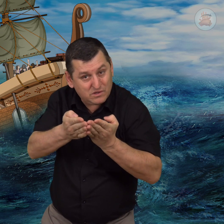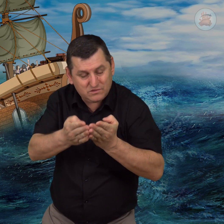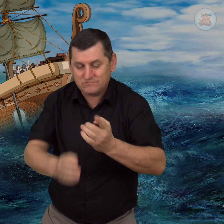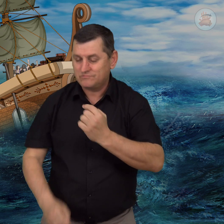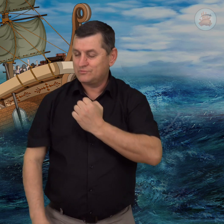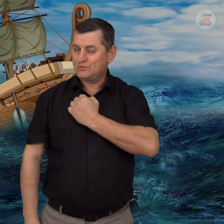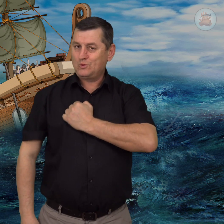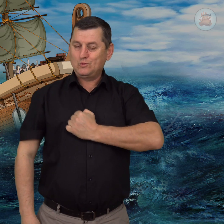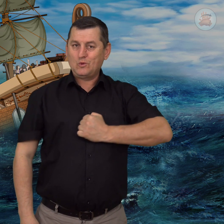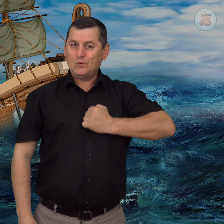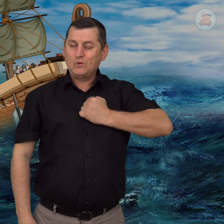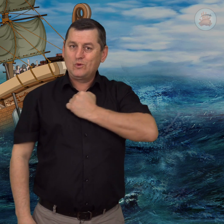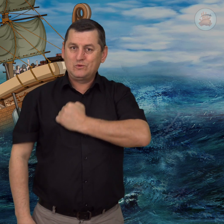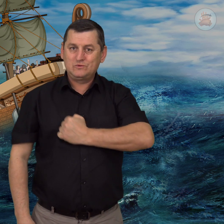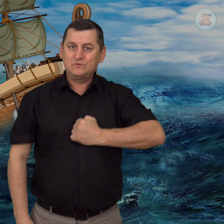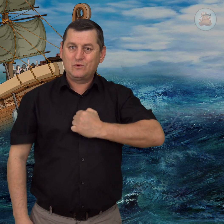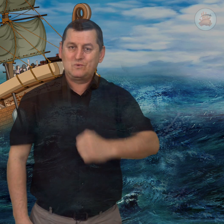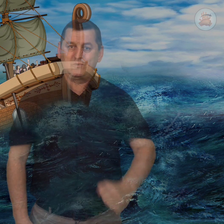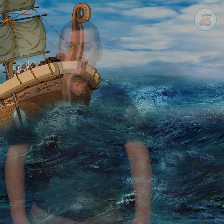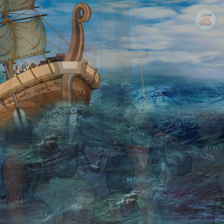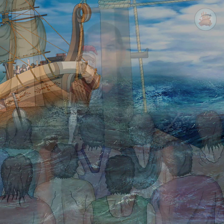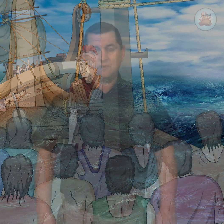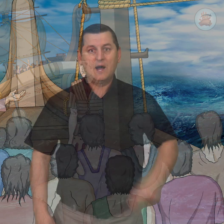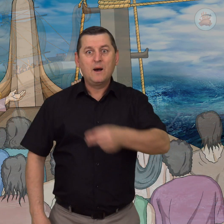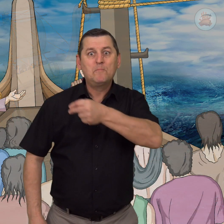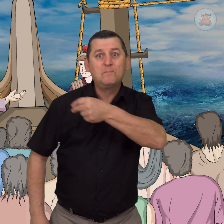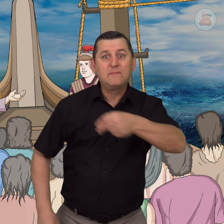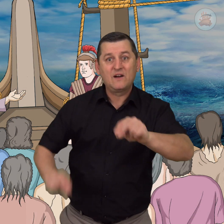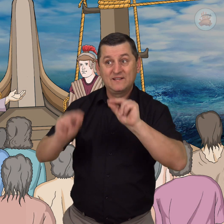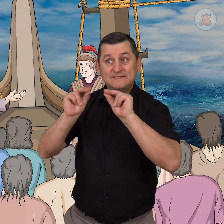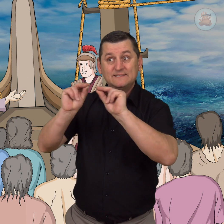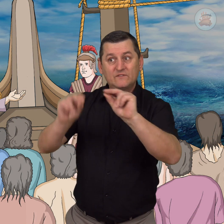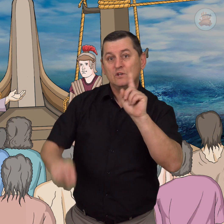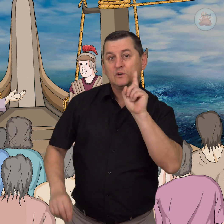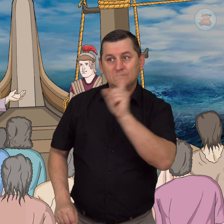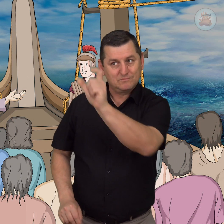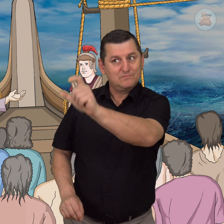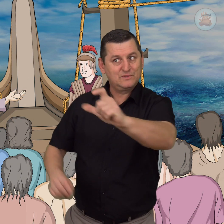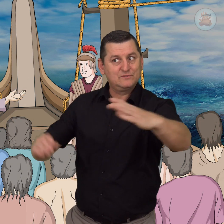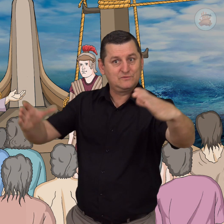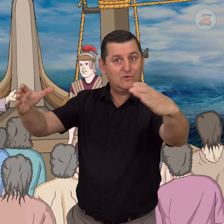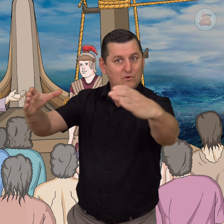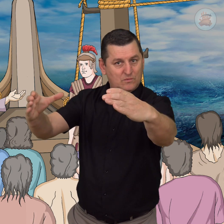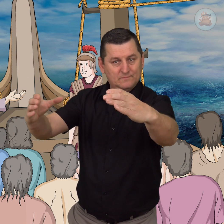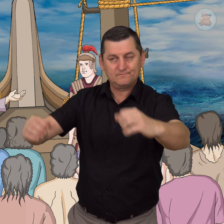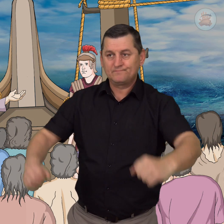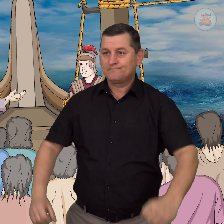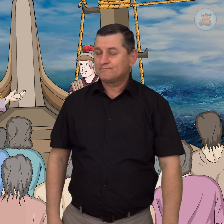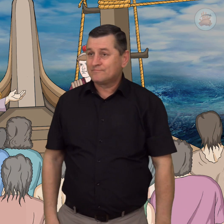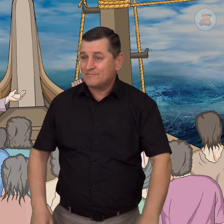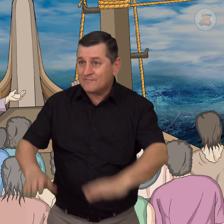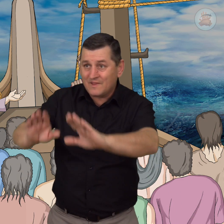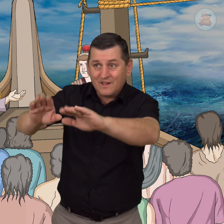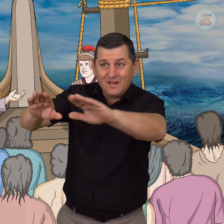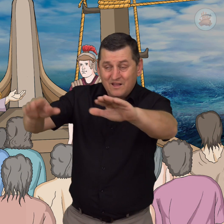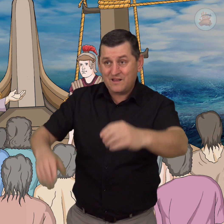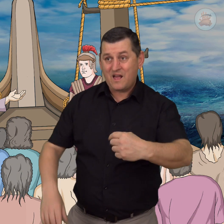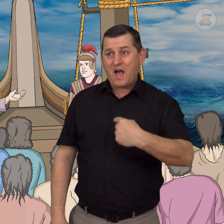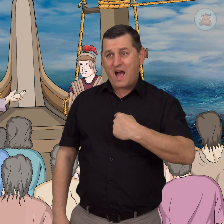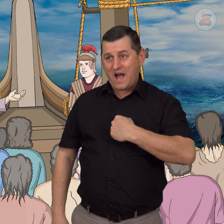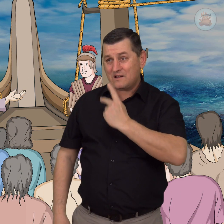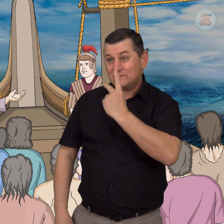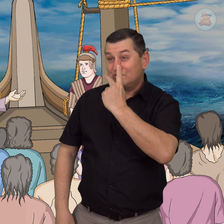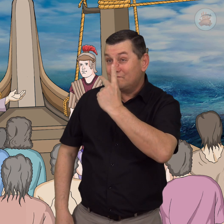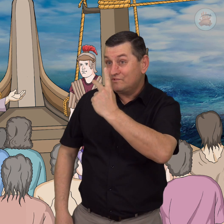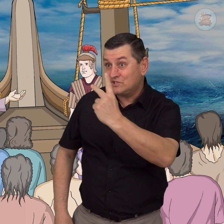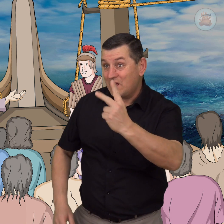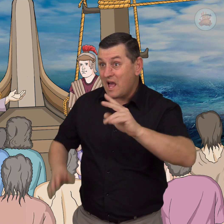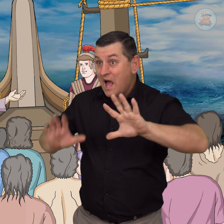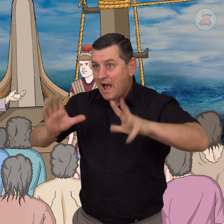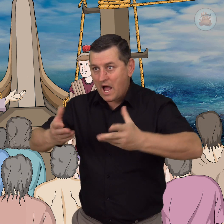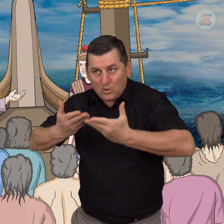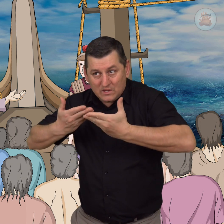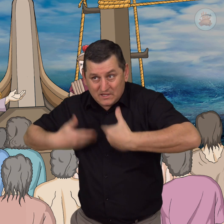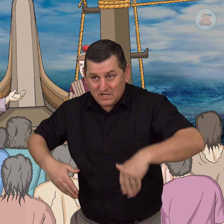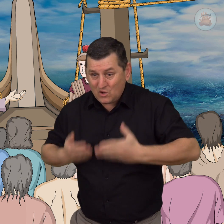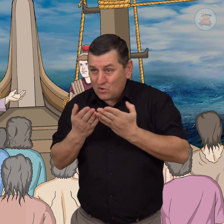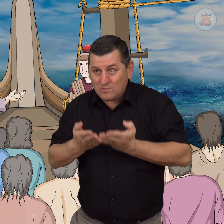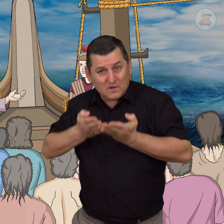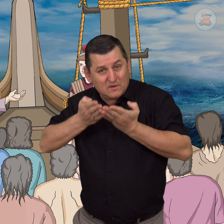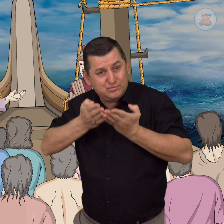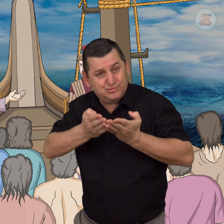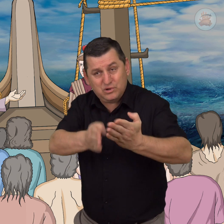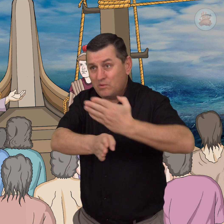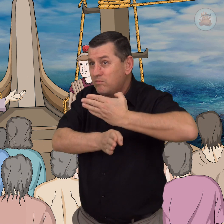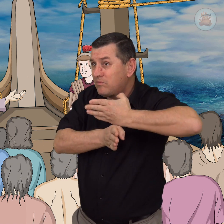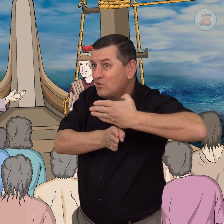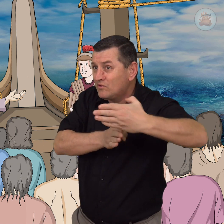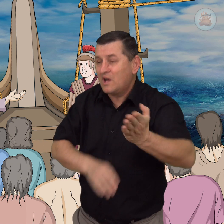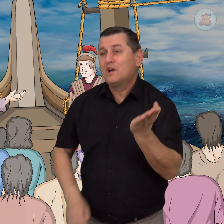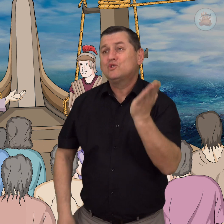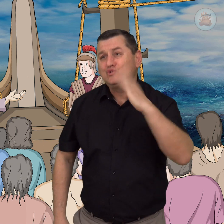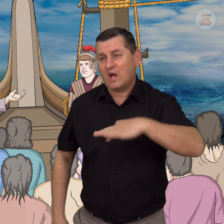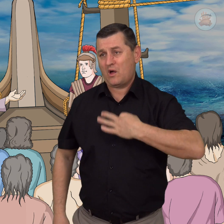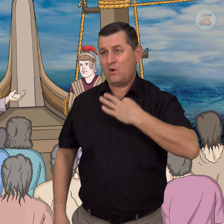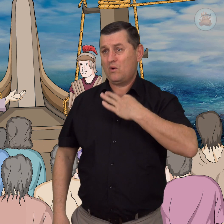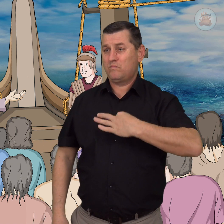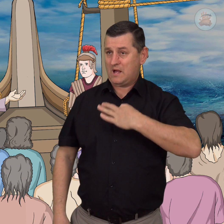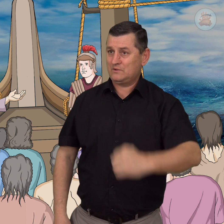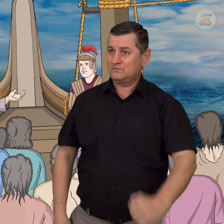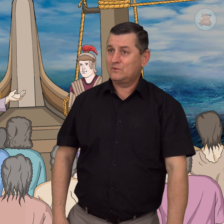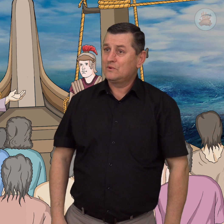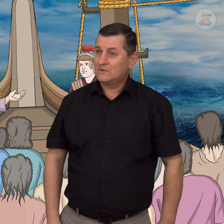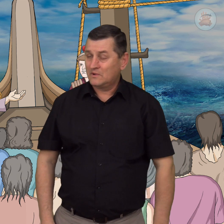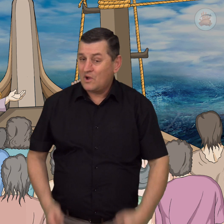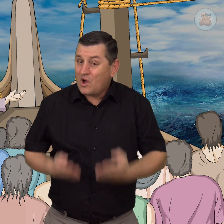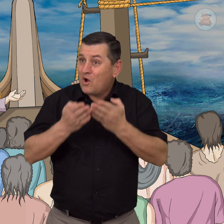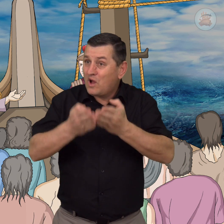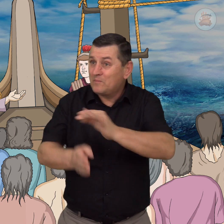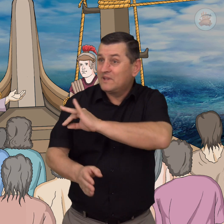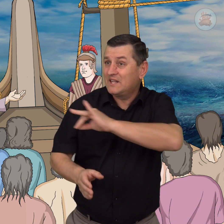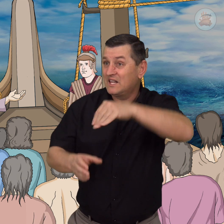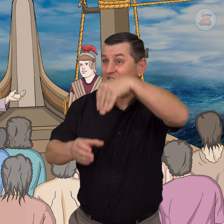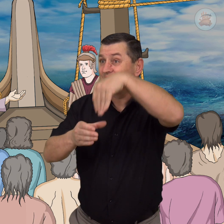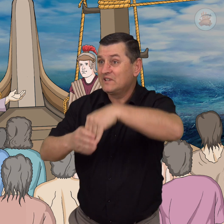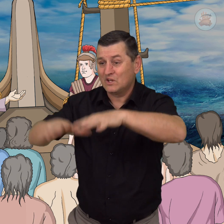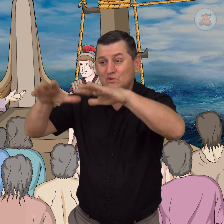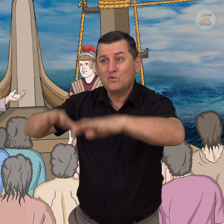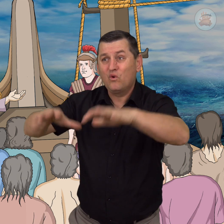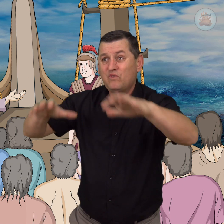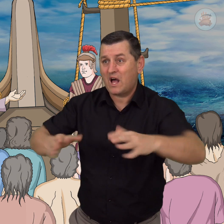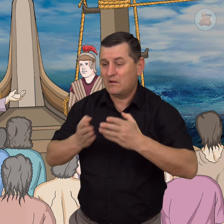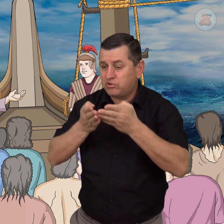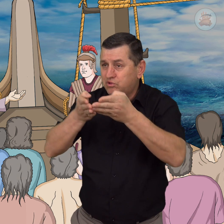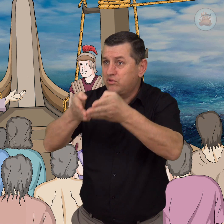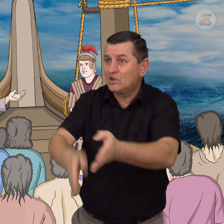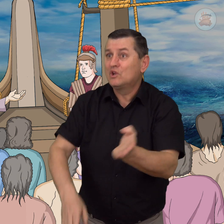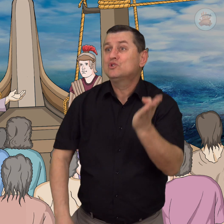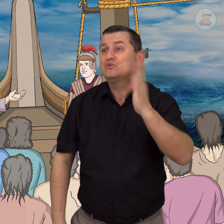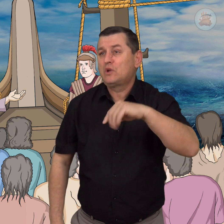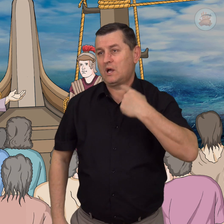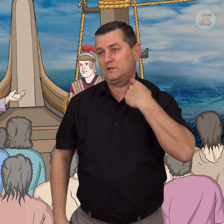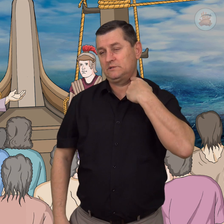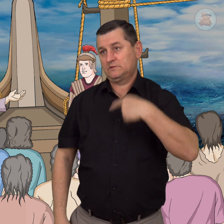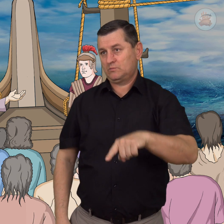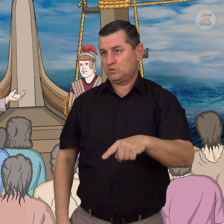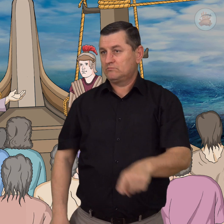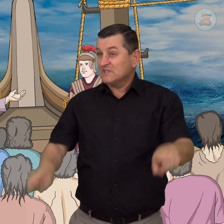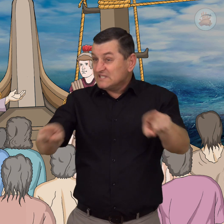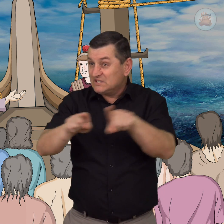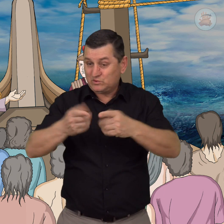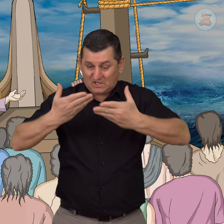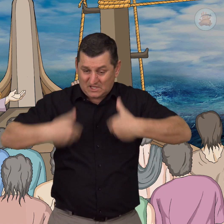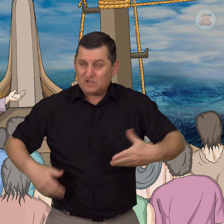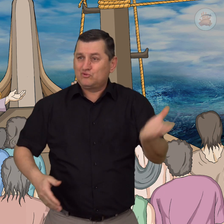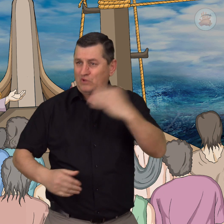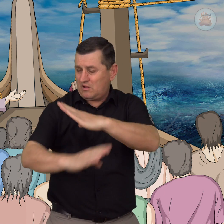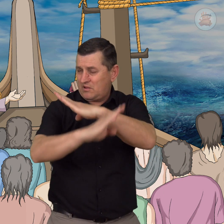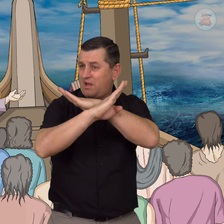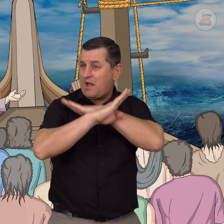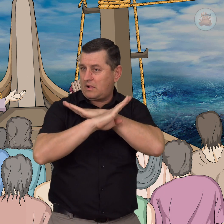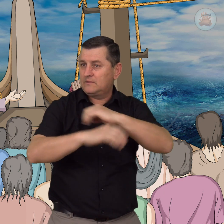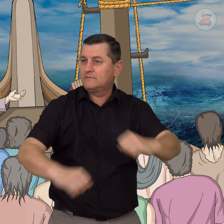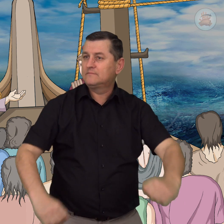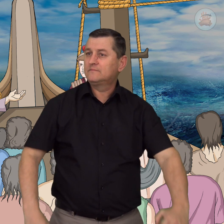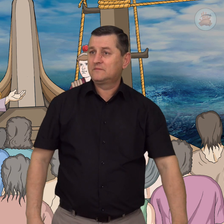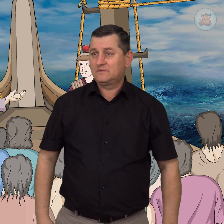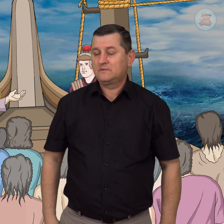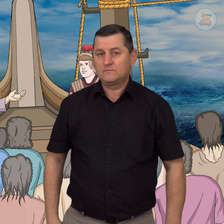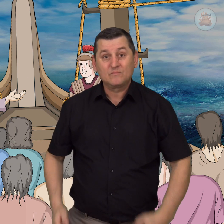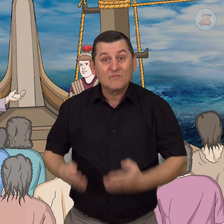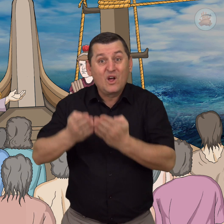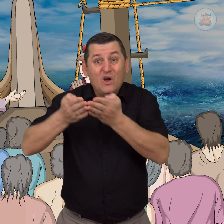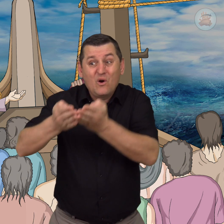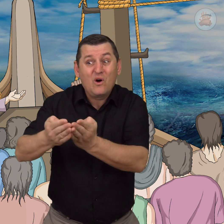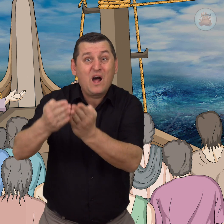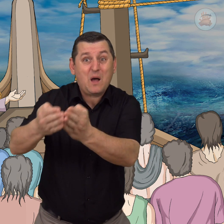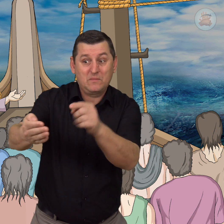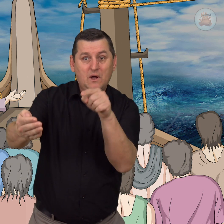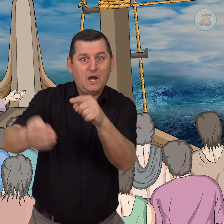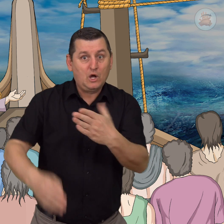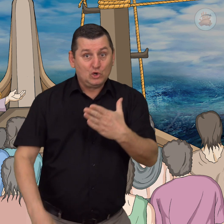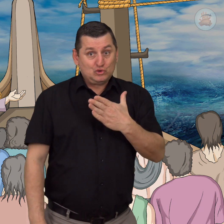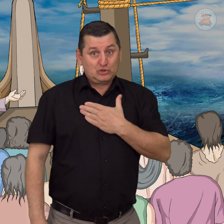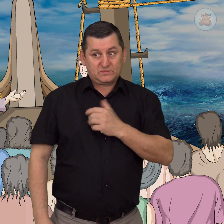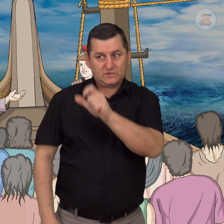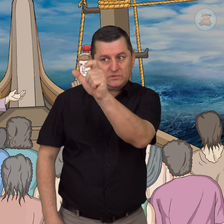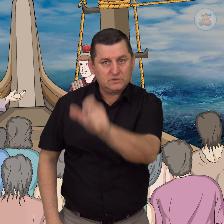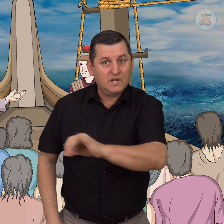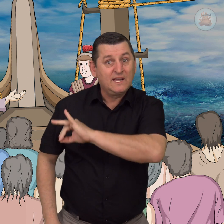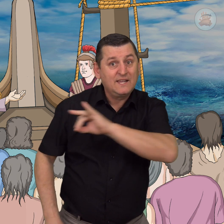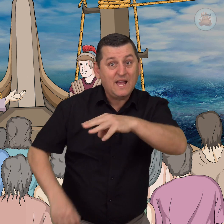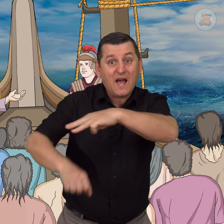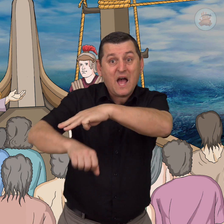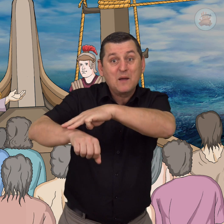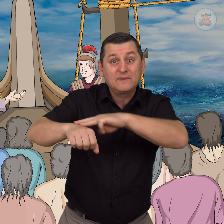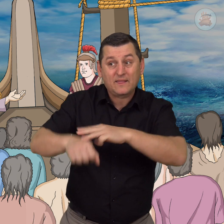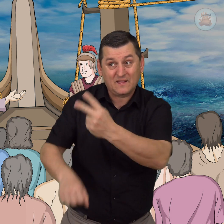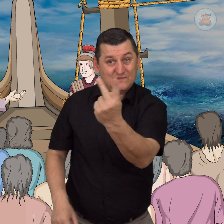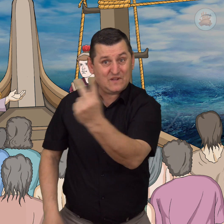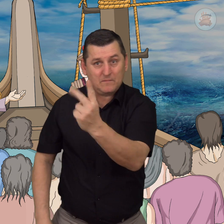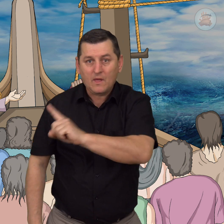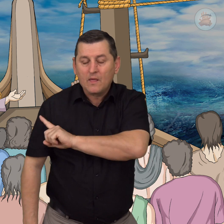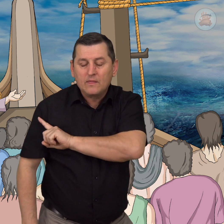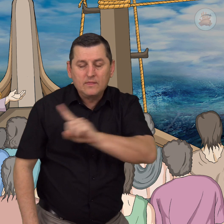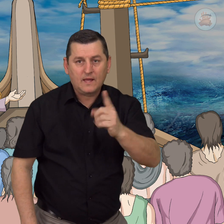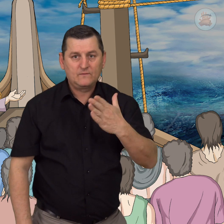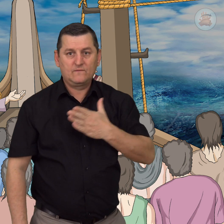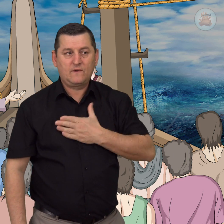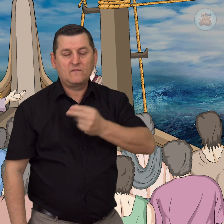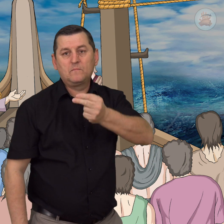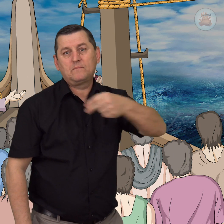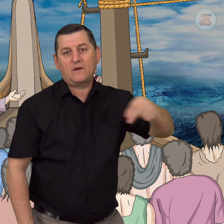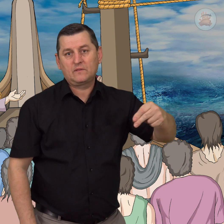So Paul advised them, “Men, I can see that our voyage will be filled with disaster and great loss, not only to ship and cargo, but to our own lives as well.”